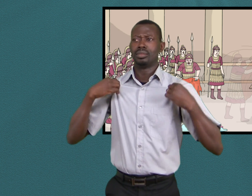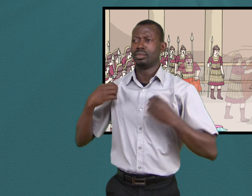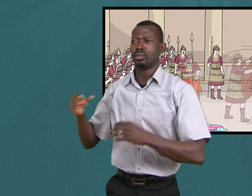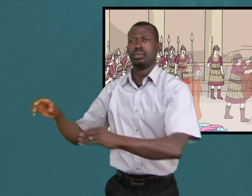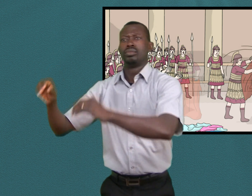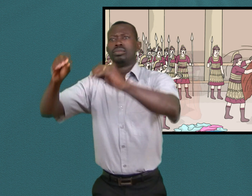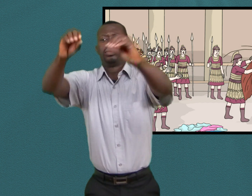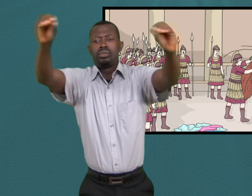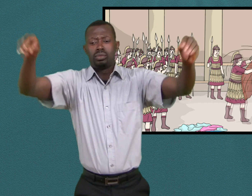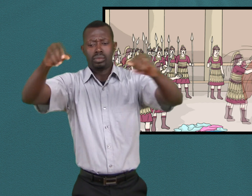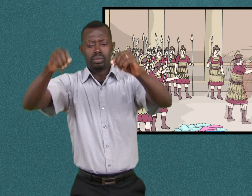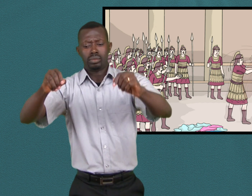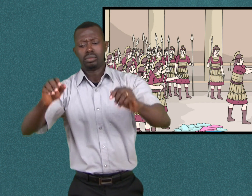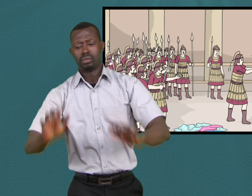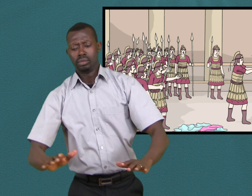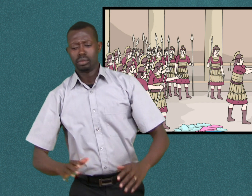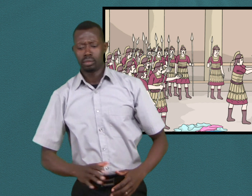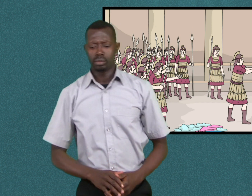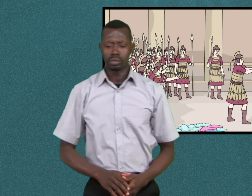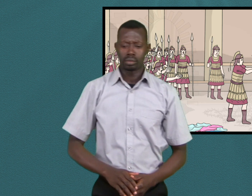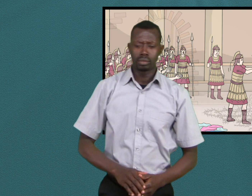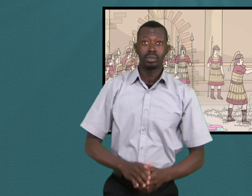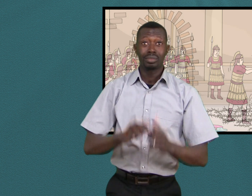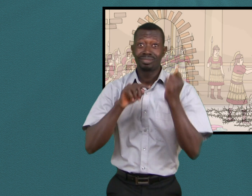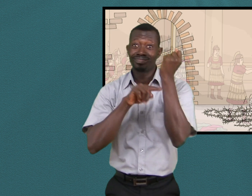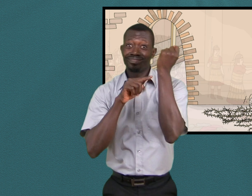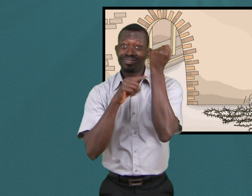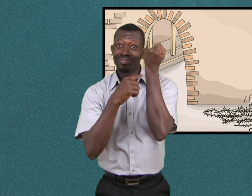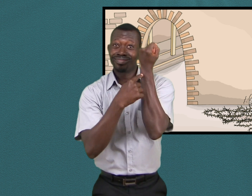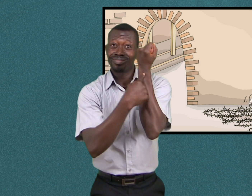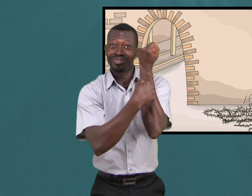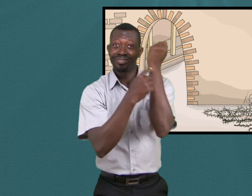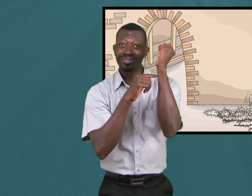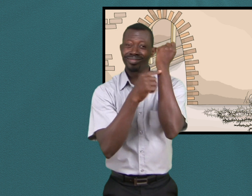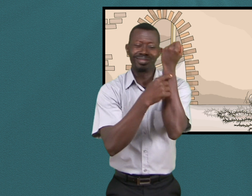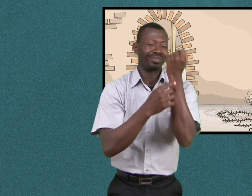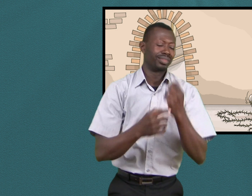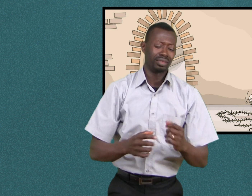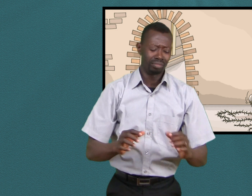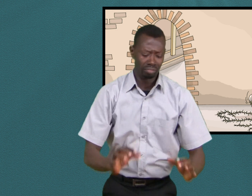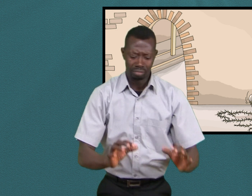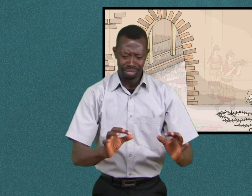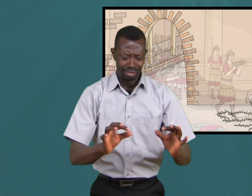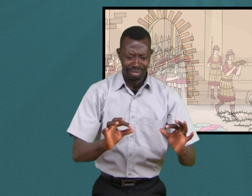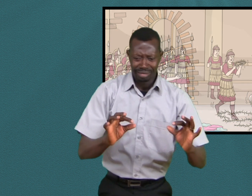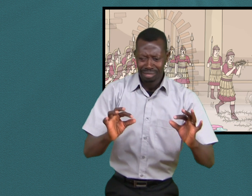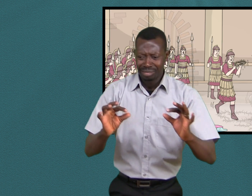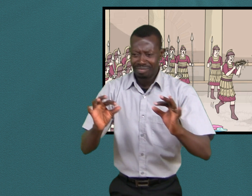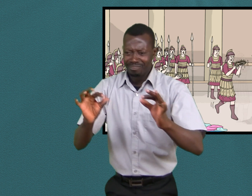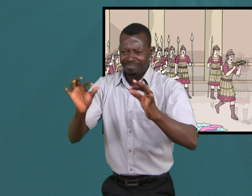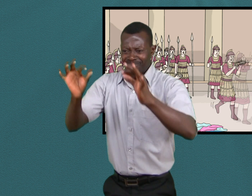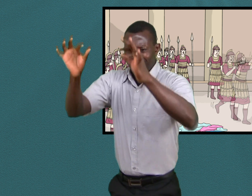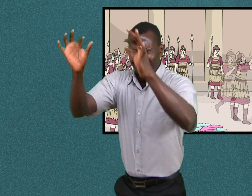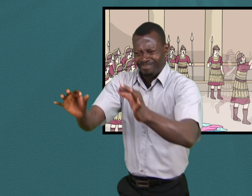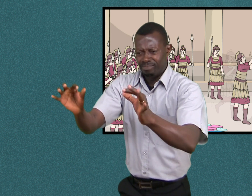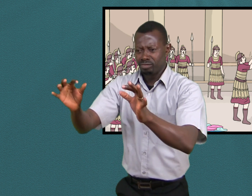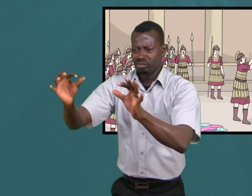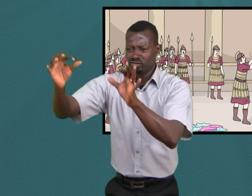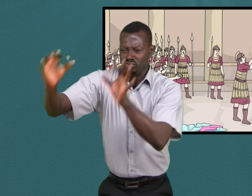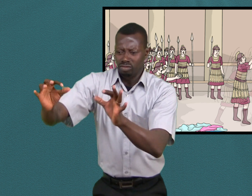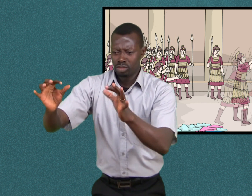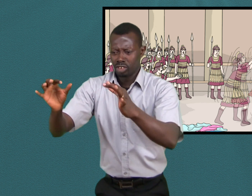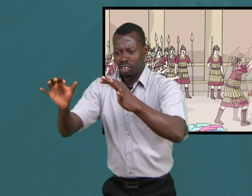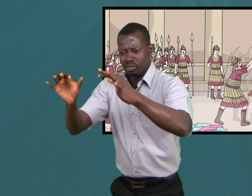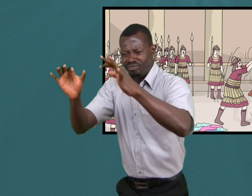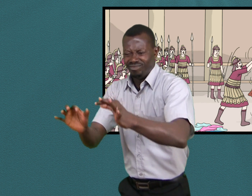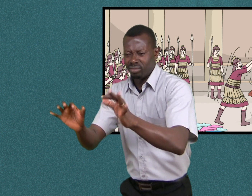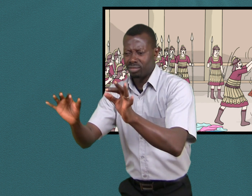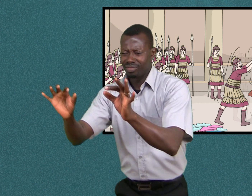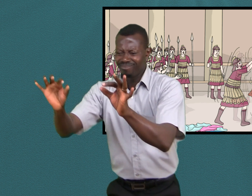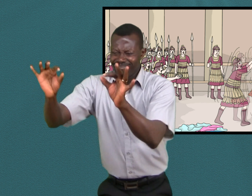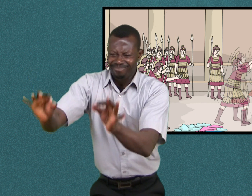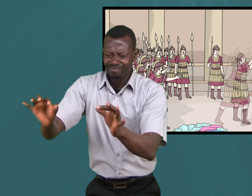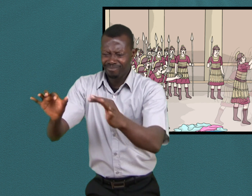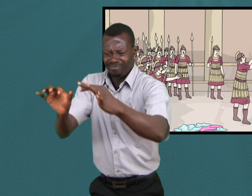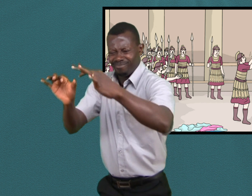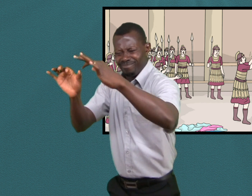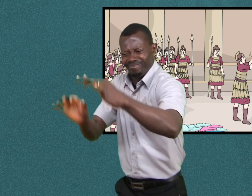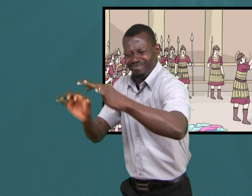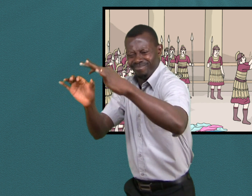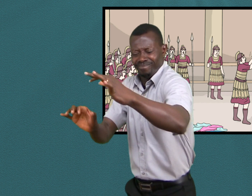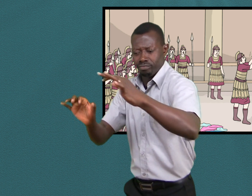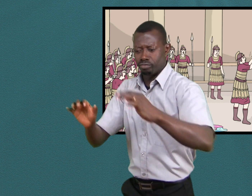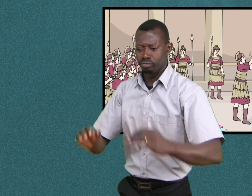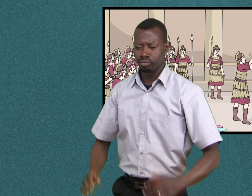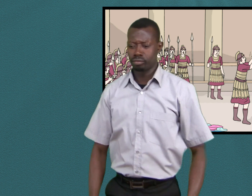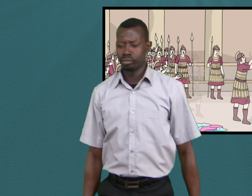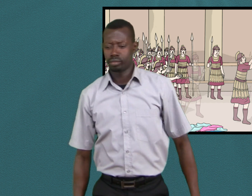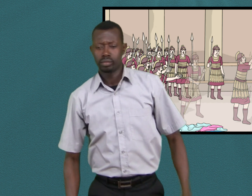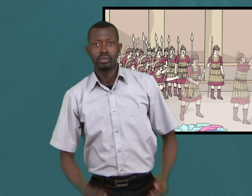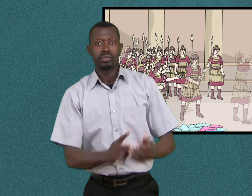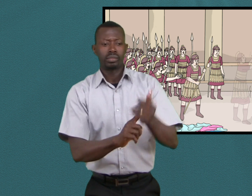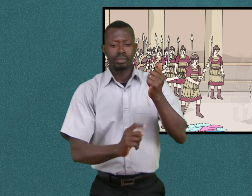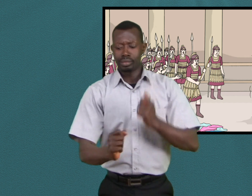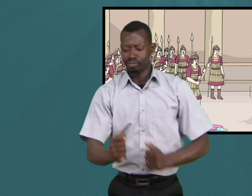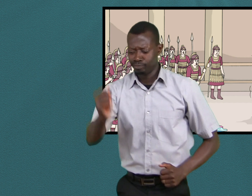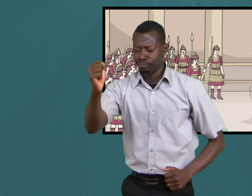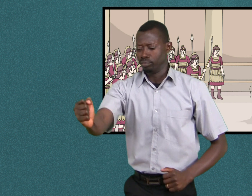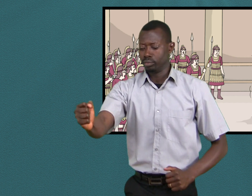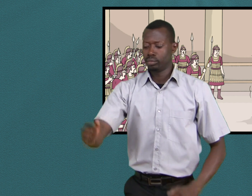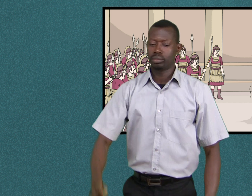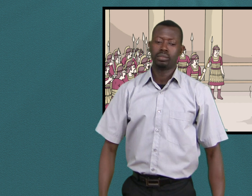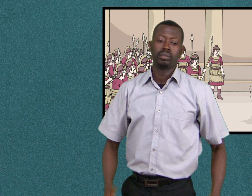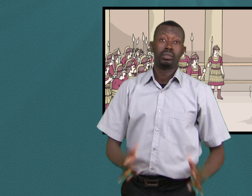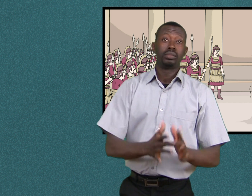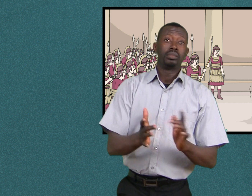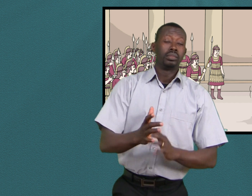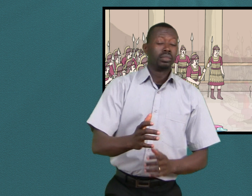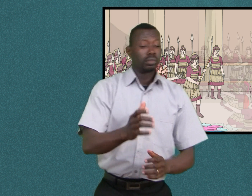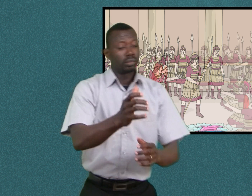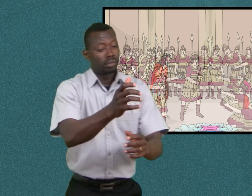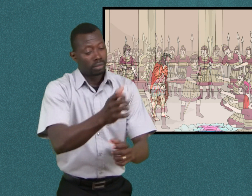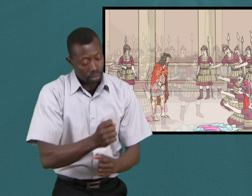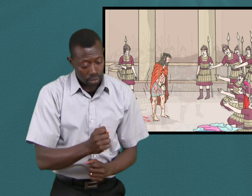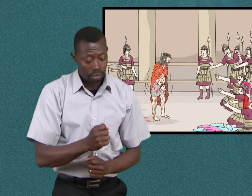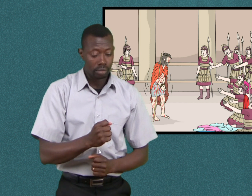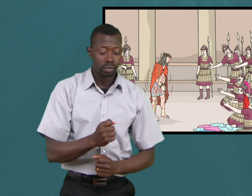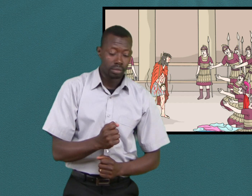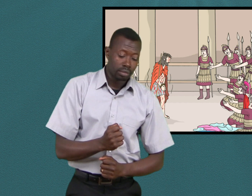And they twisted together a crown of thorns and set it on His head.